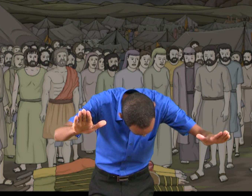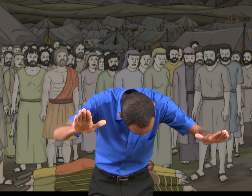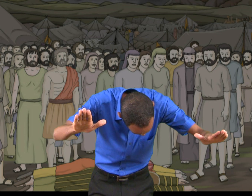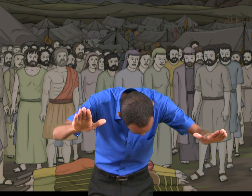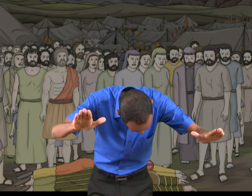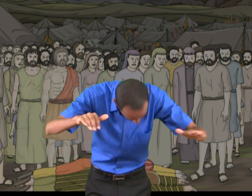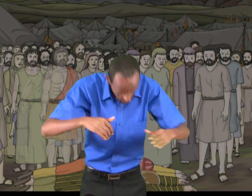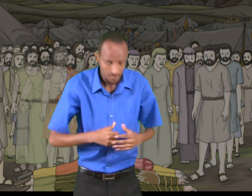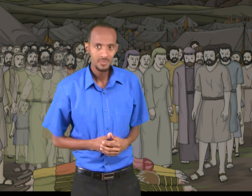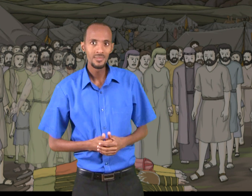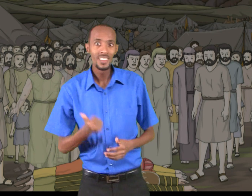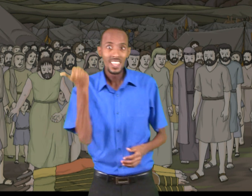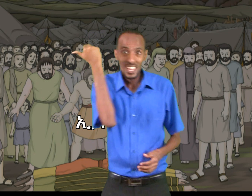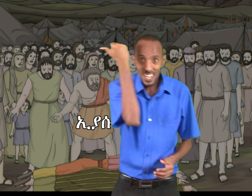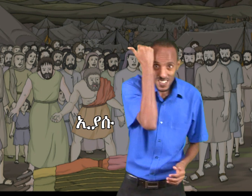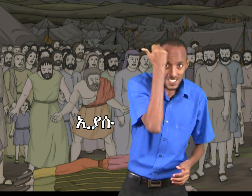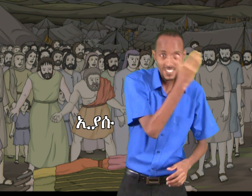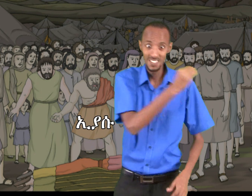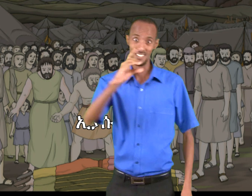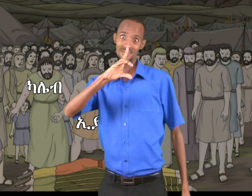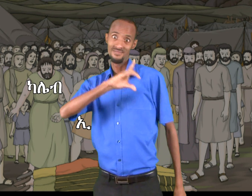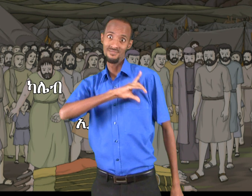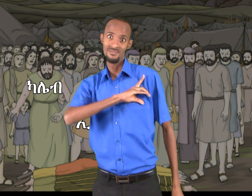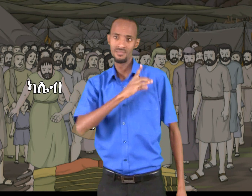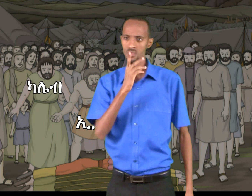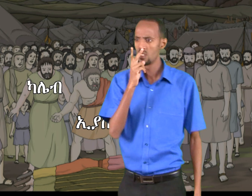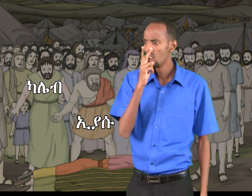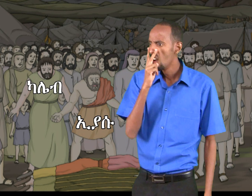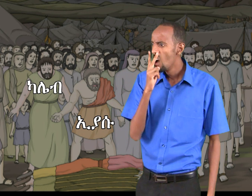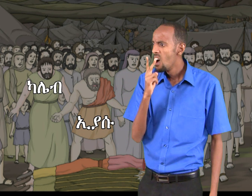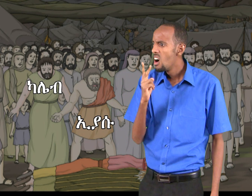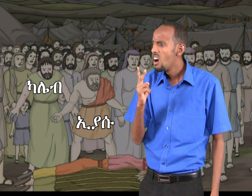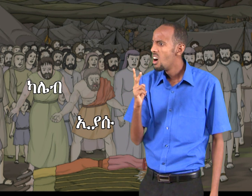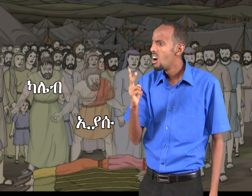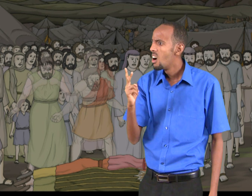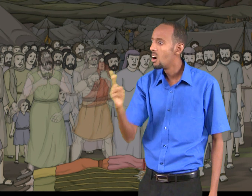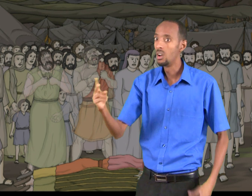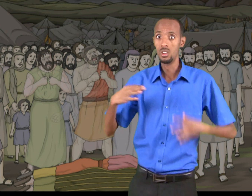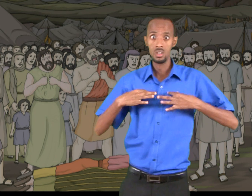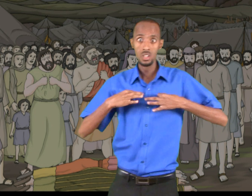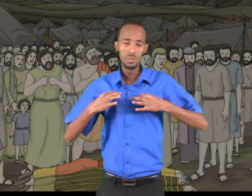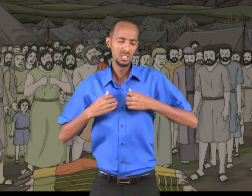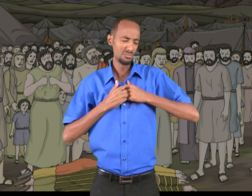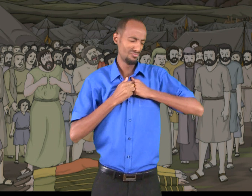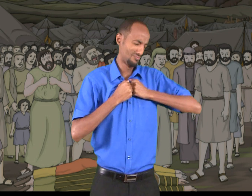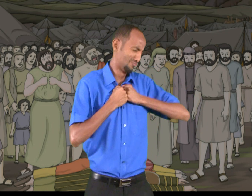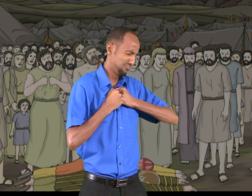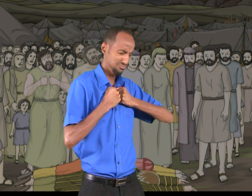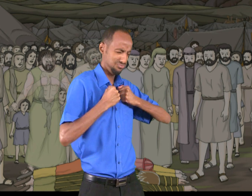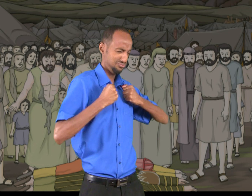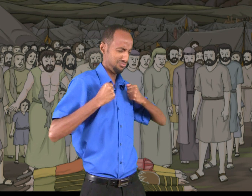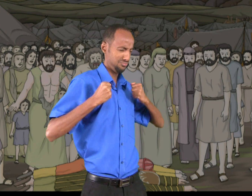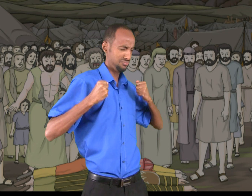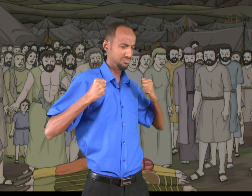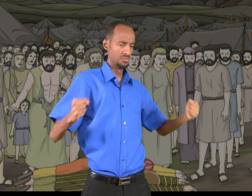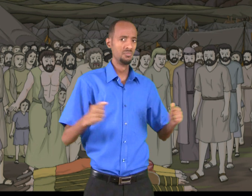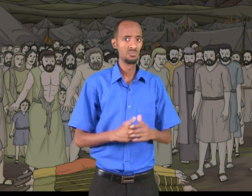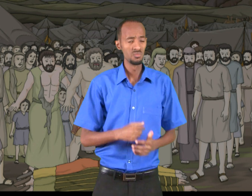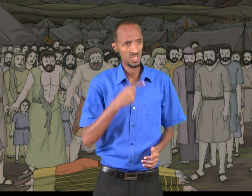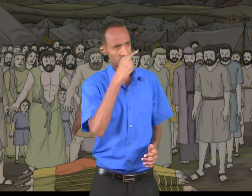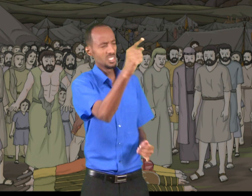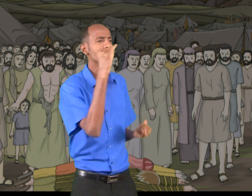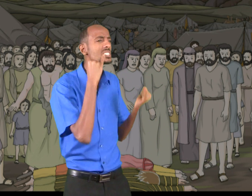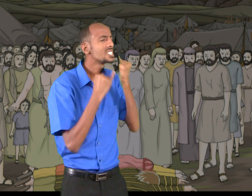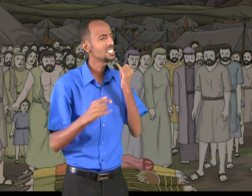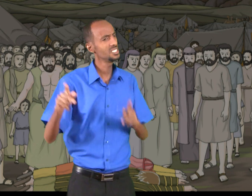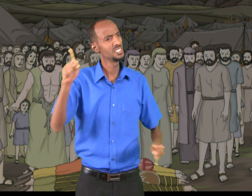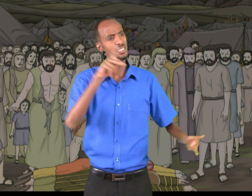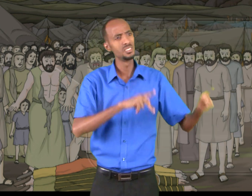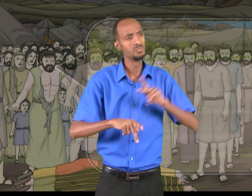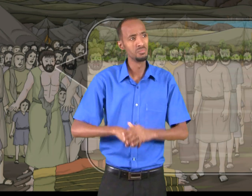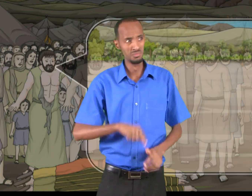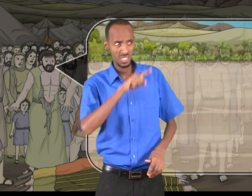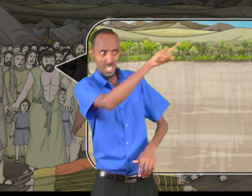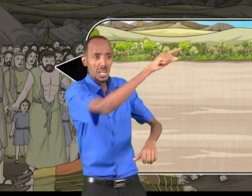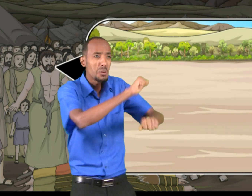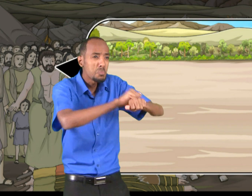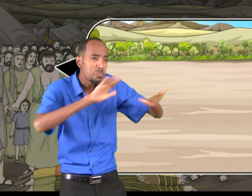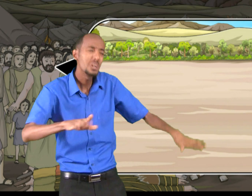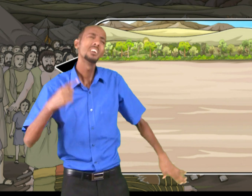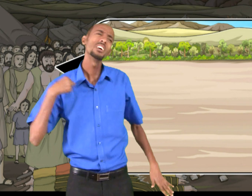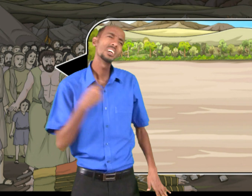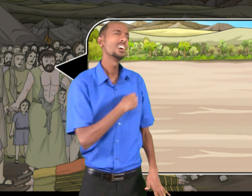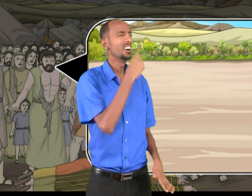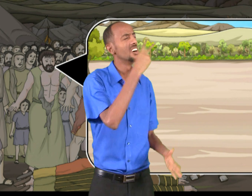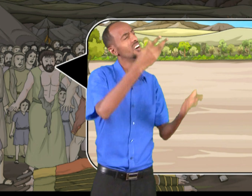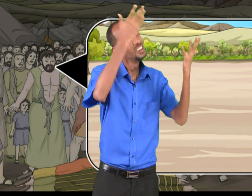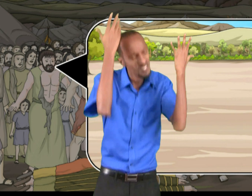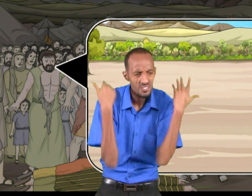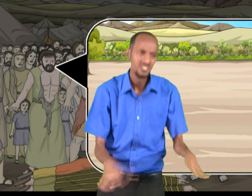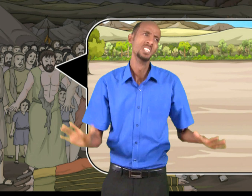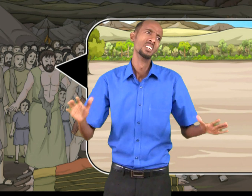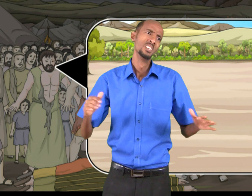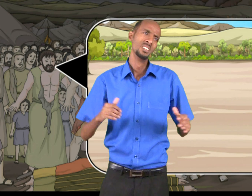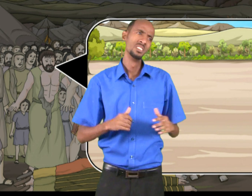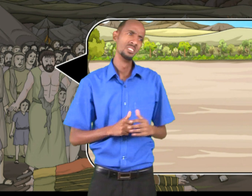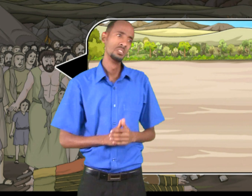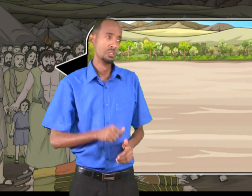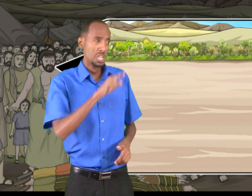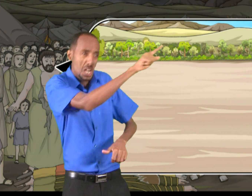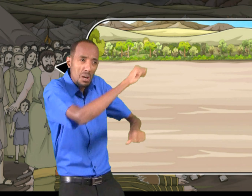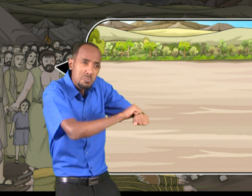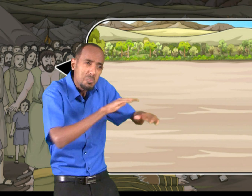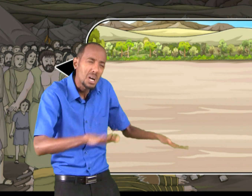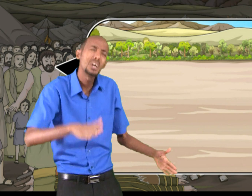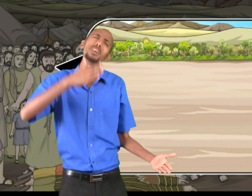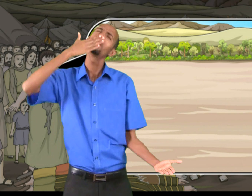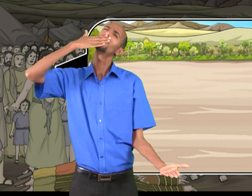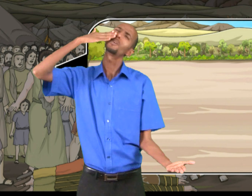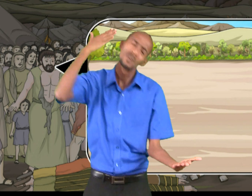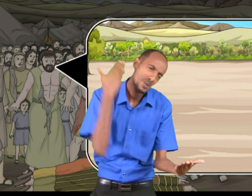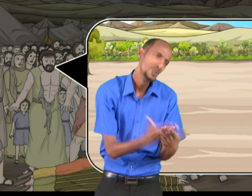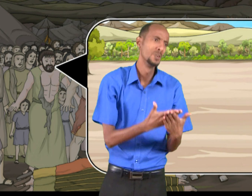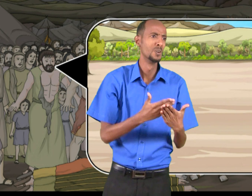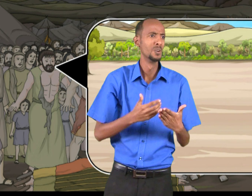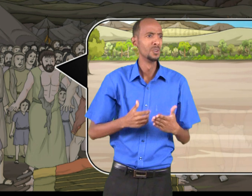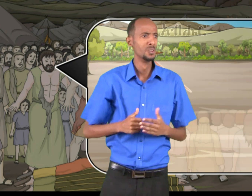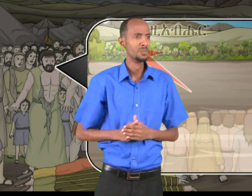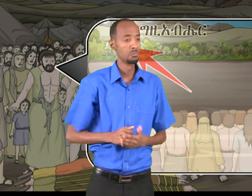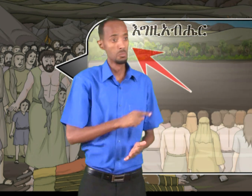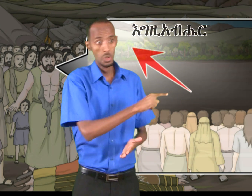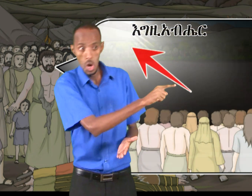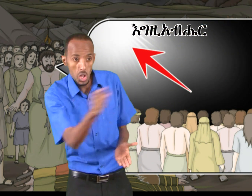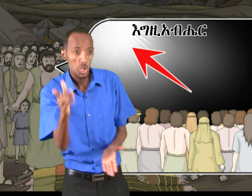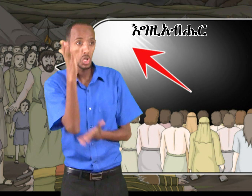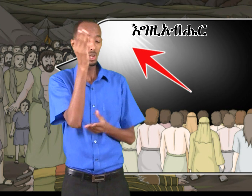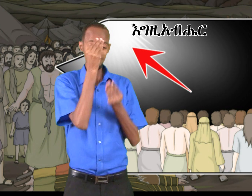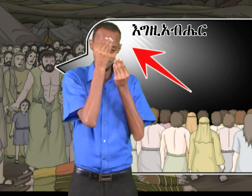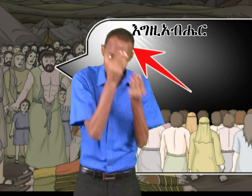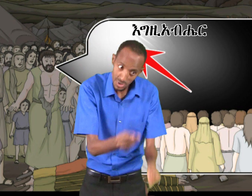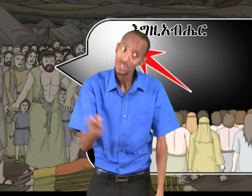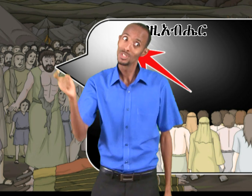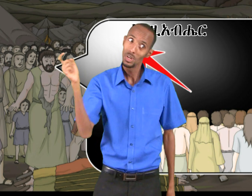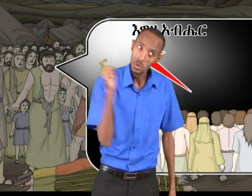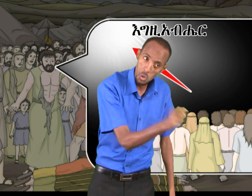Joshua son of Nun and Caleb son of Jephunneh, who were among those who had spied out the land, tore their clothes and said to the whole congregation of Israel, “The land we passed through and explored is an exceedingly good land.